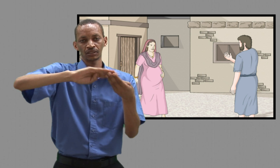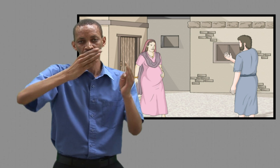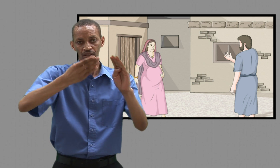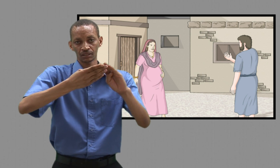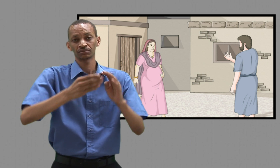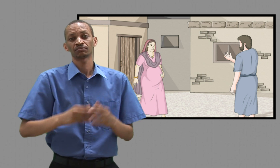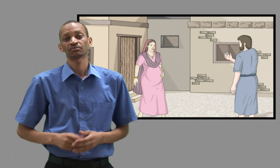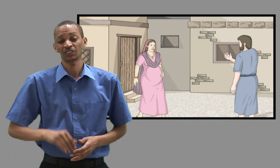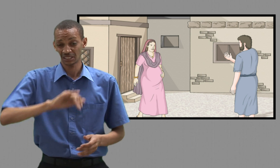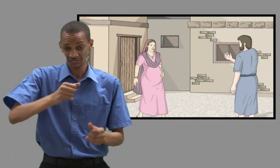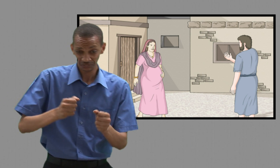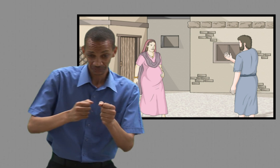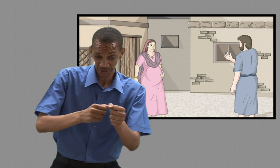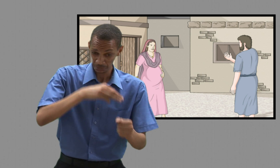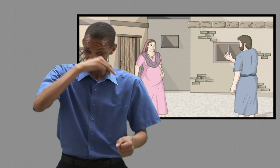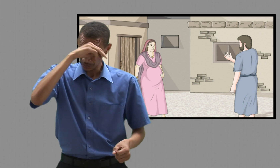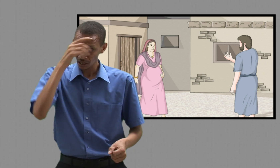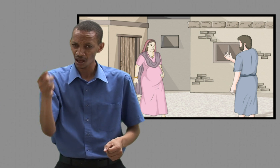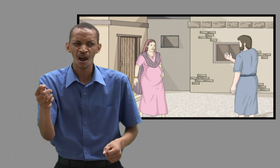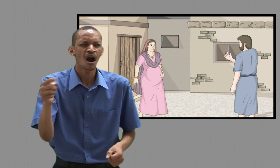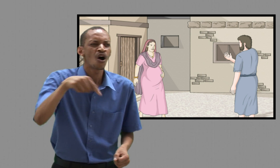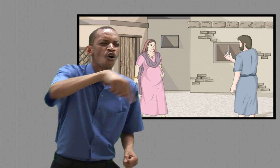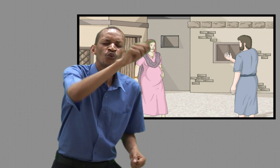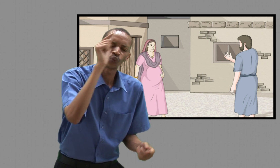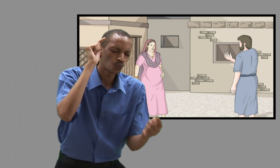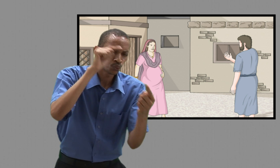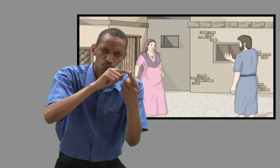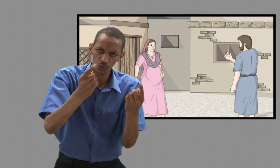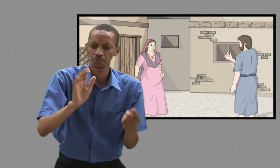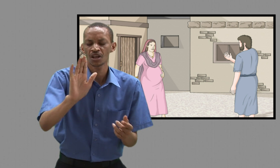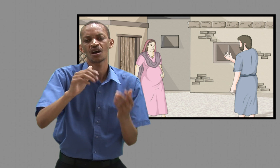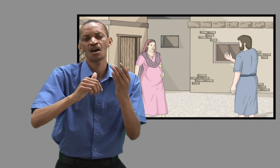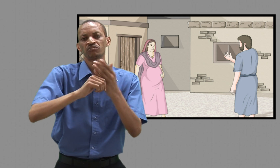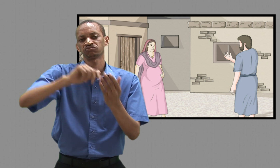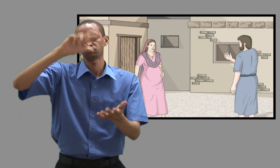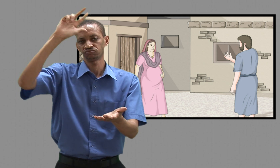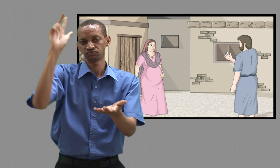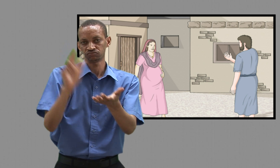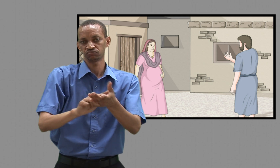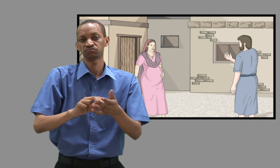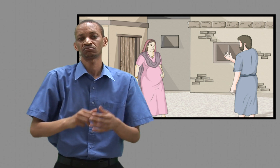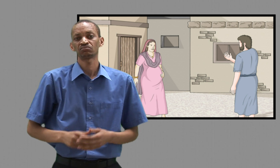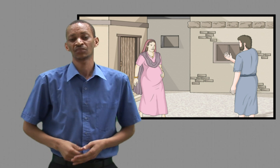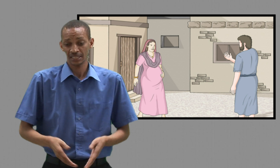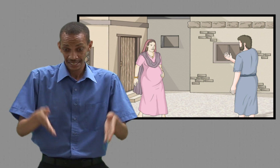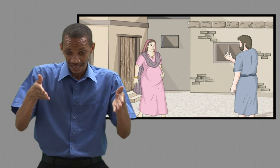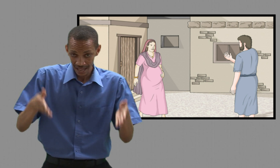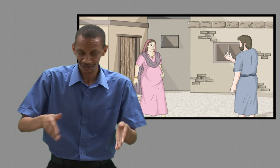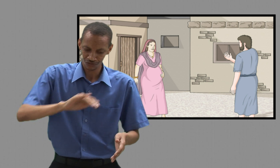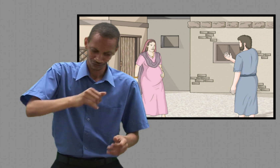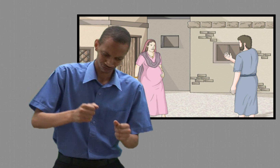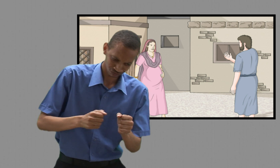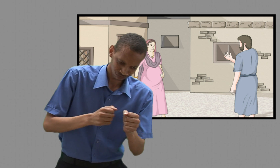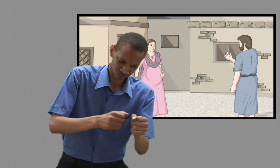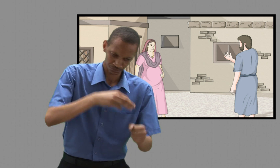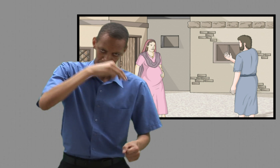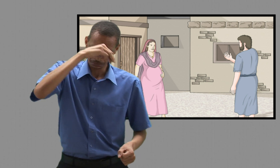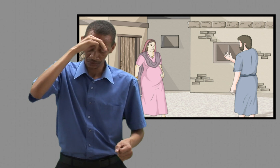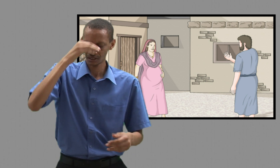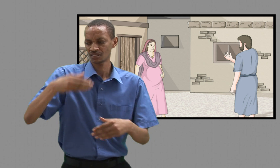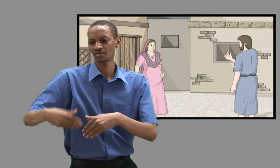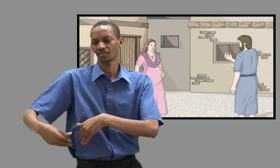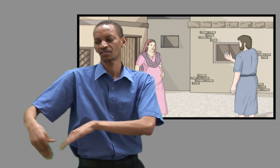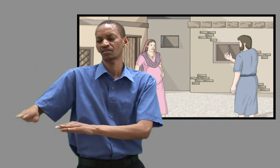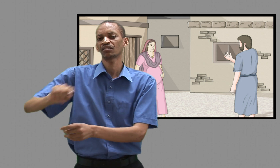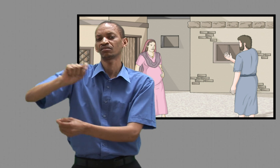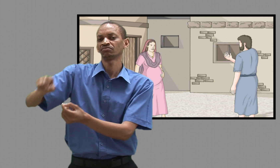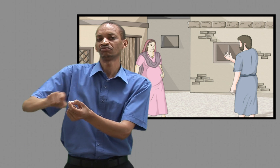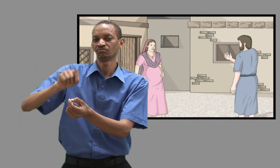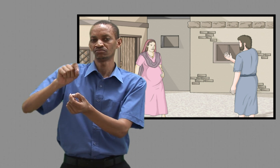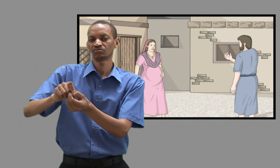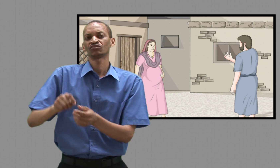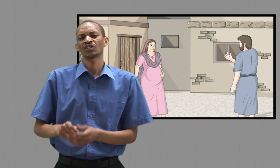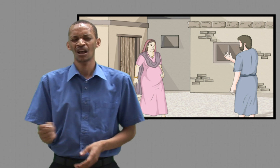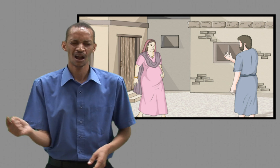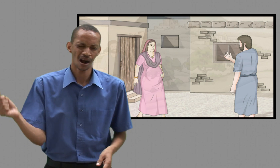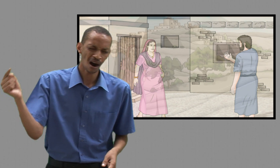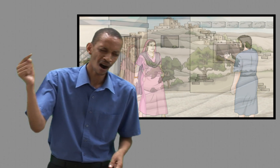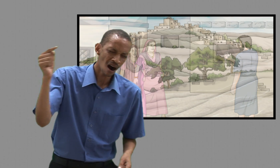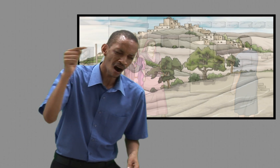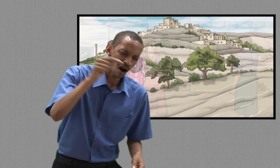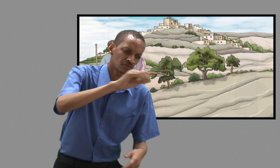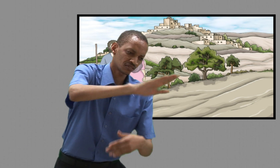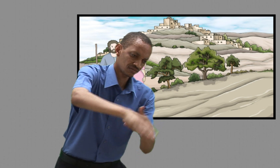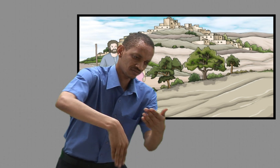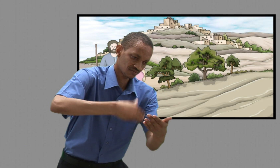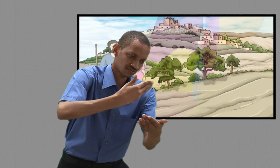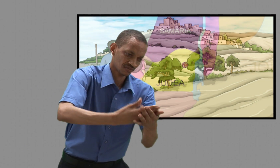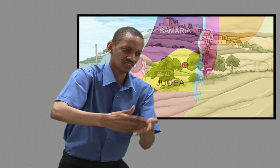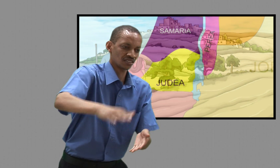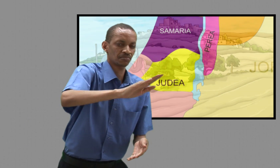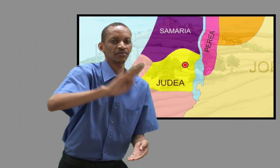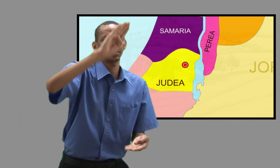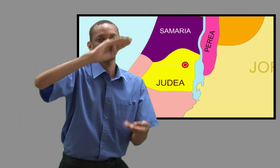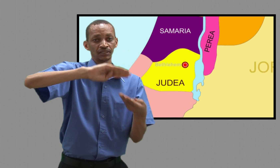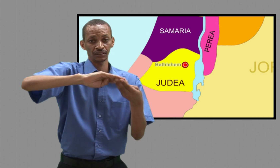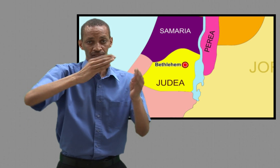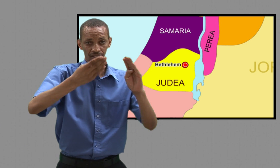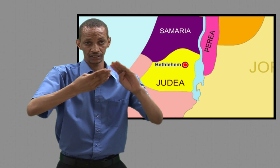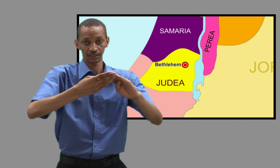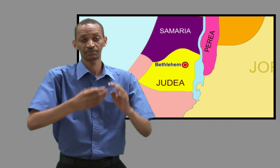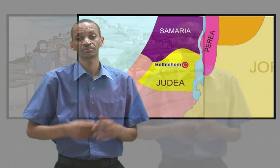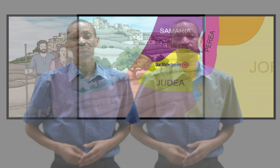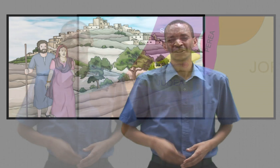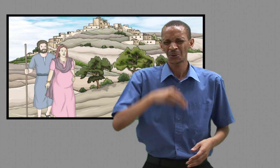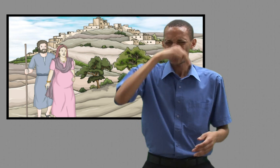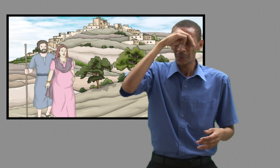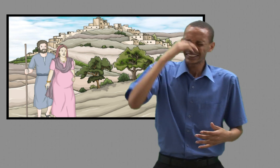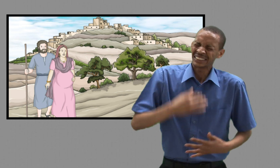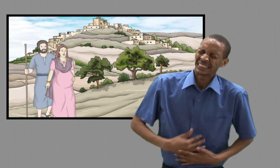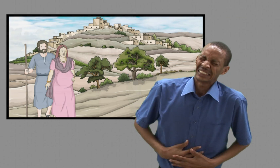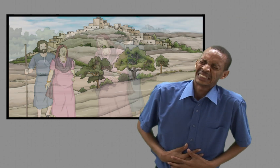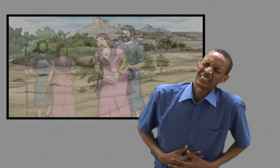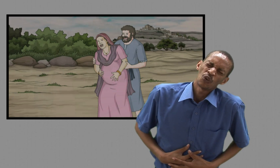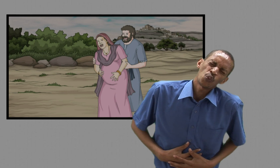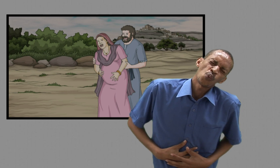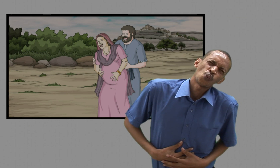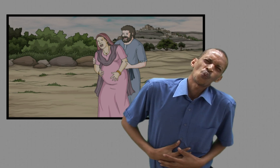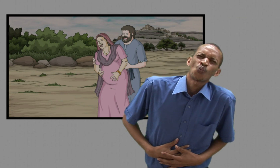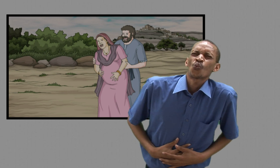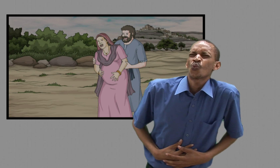He went there to register with Mary, who was pledged to him in marriage and was expecting a child.